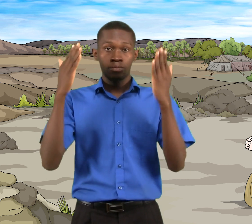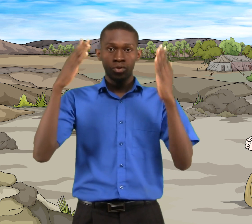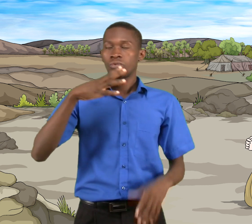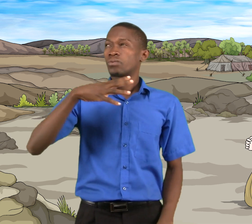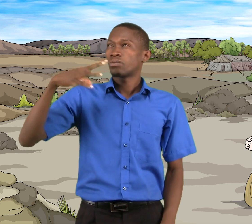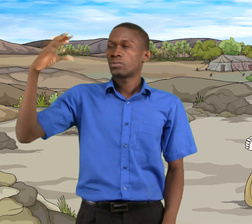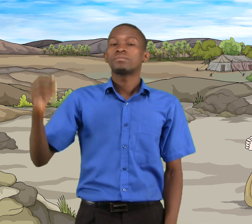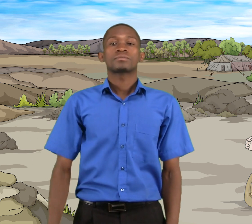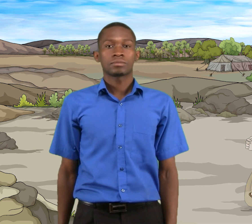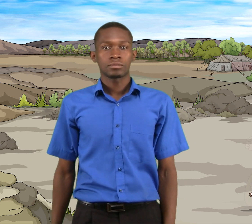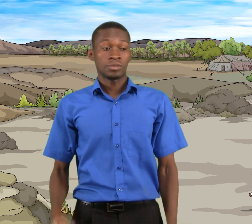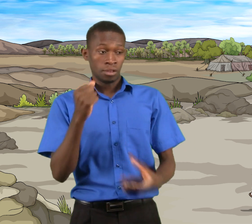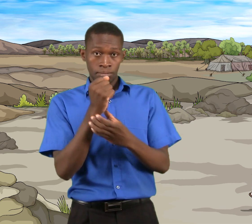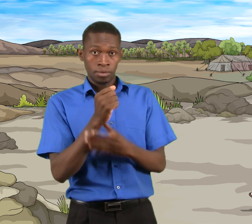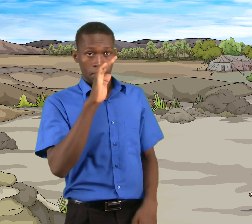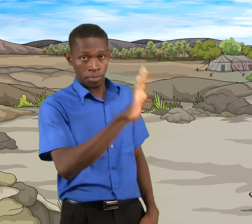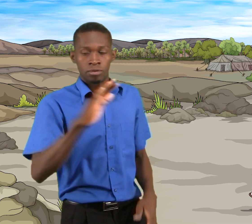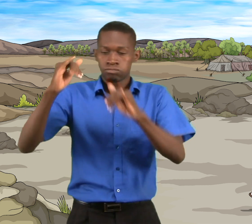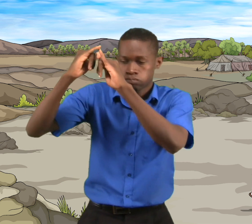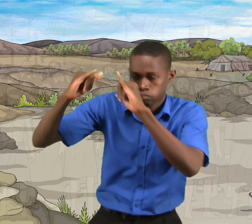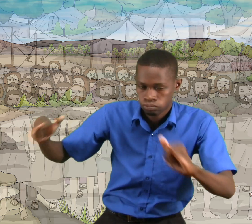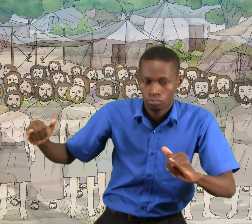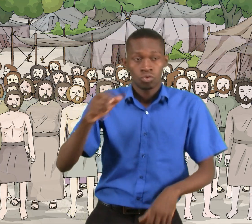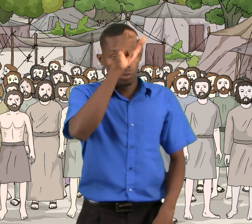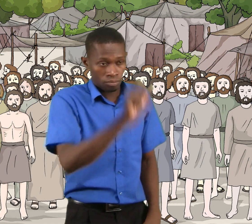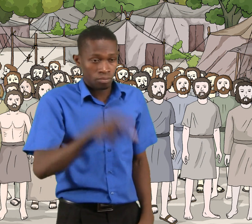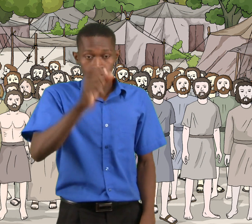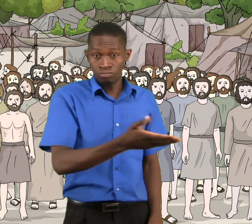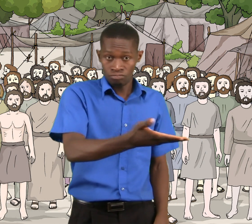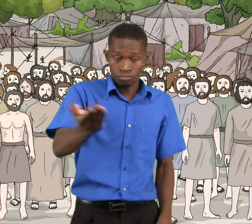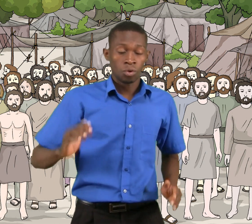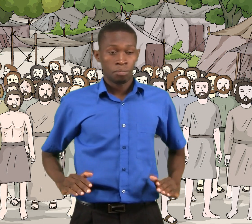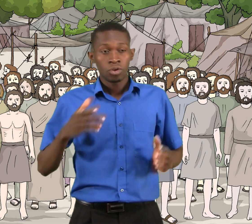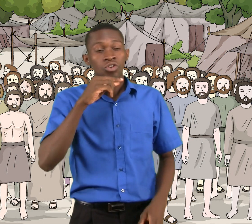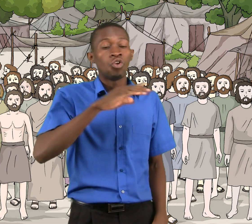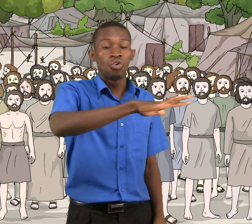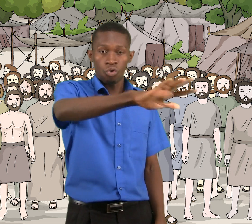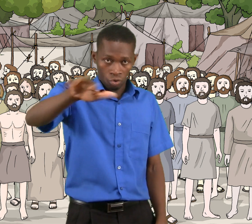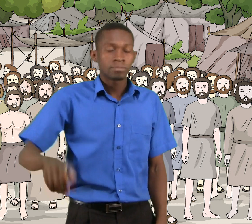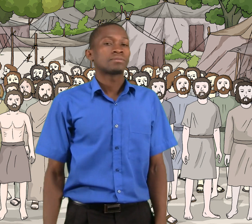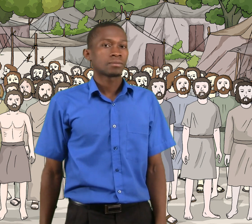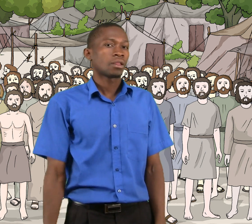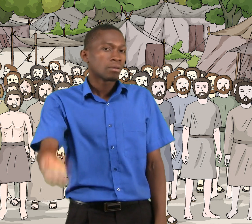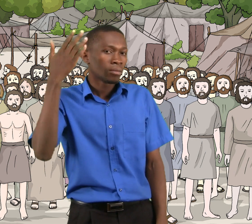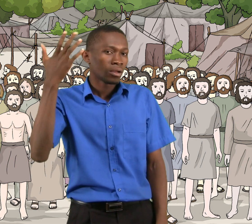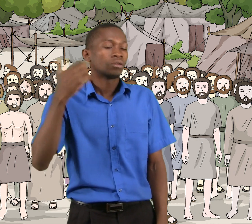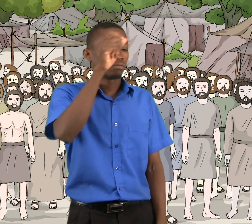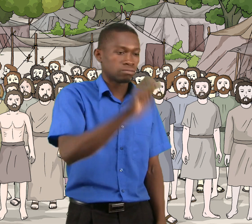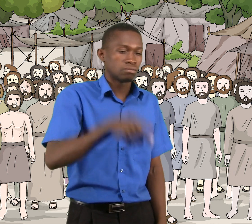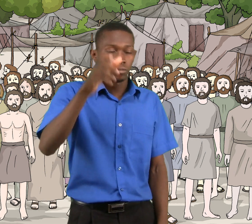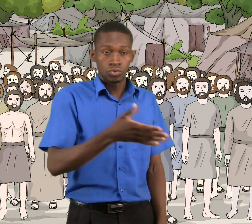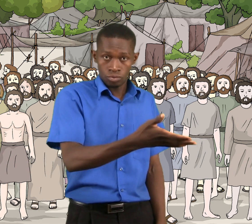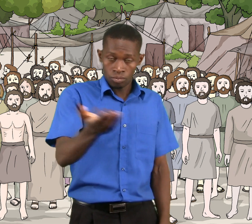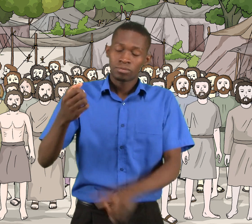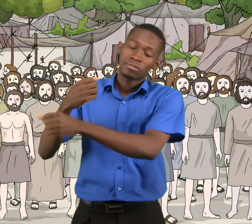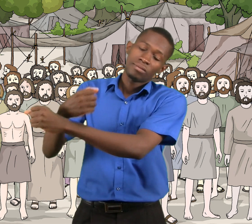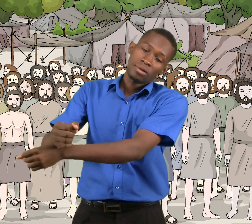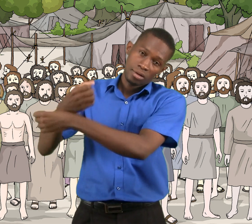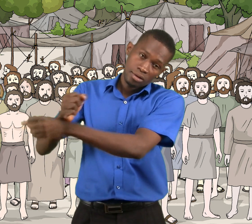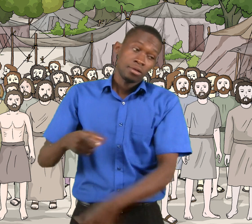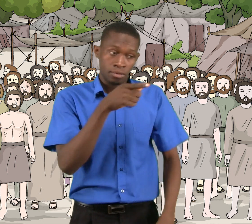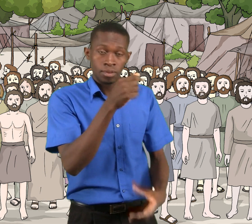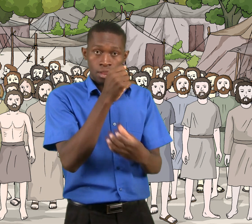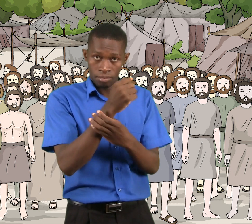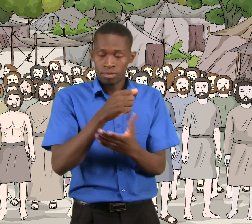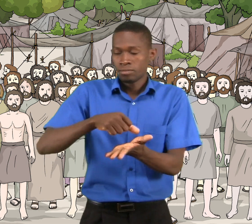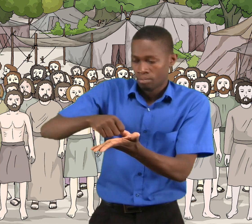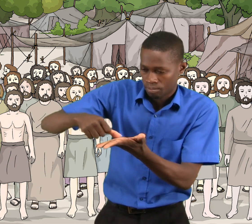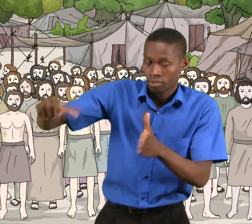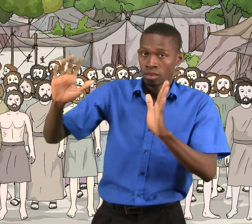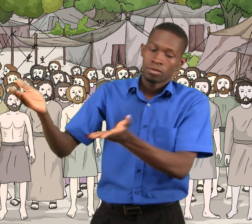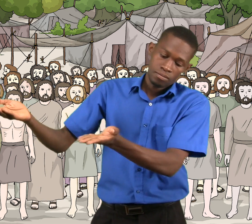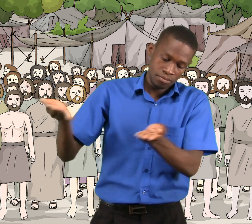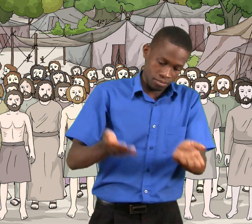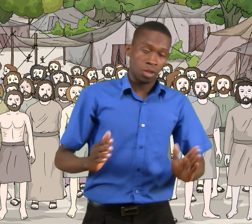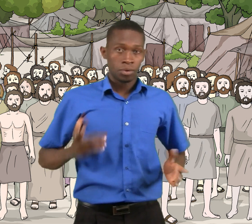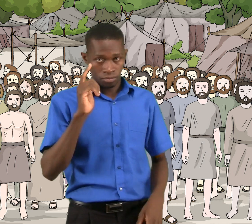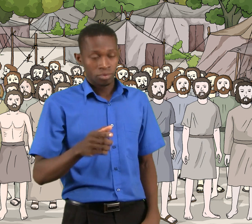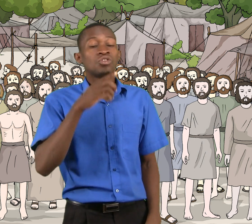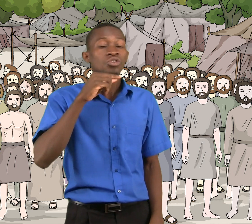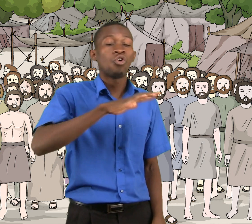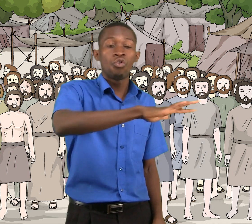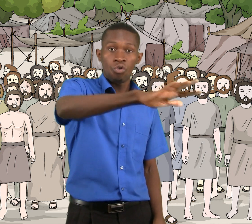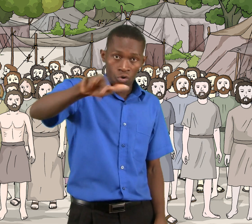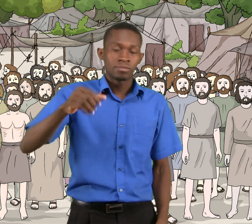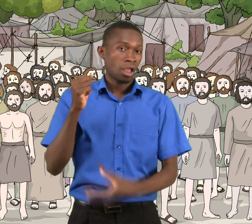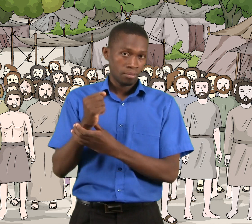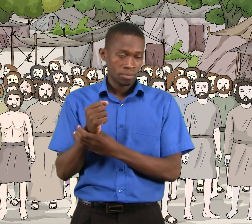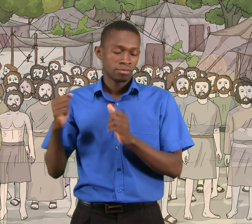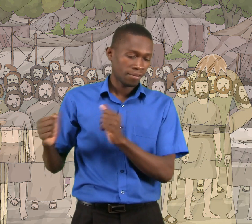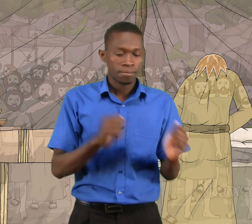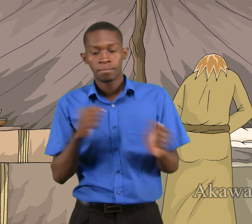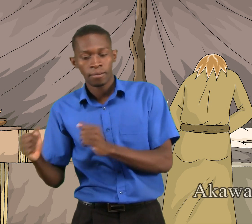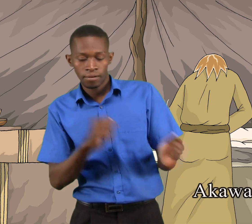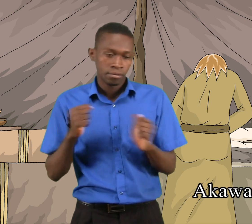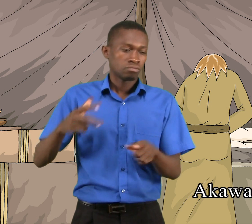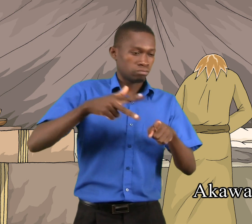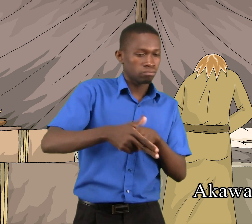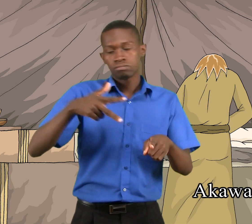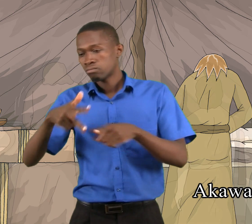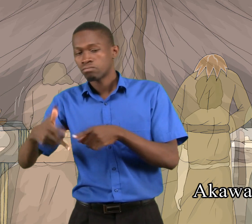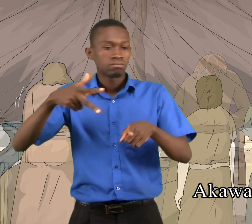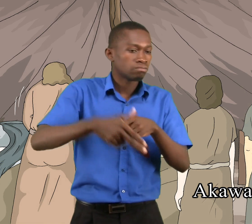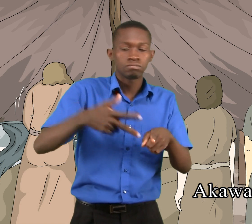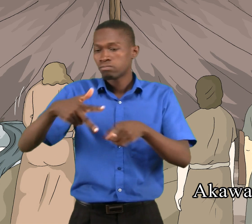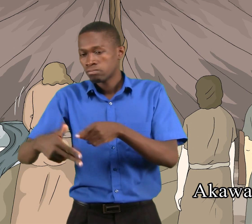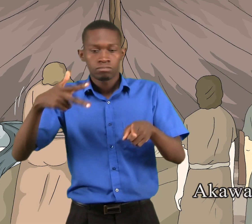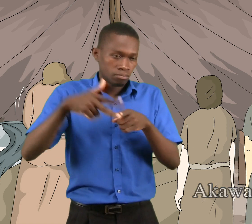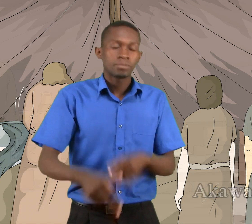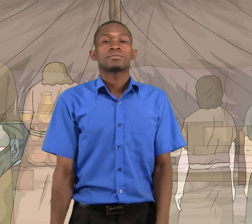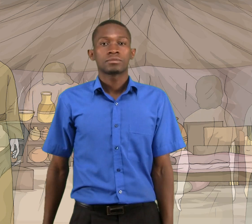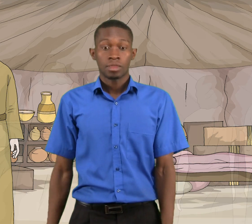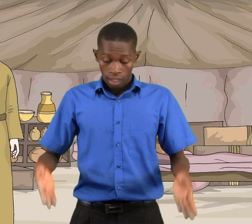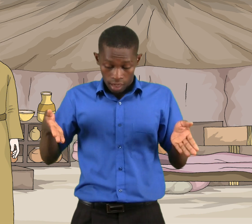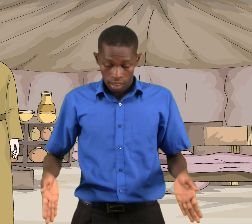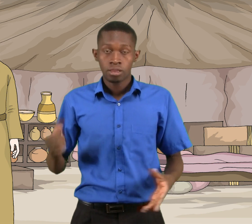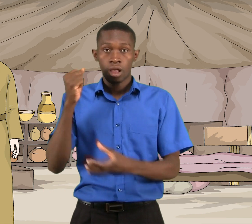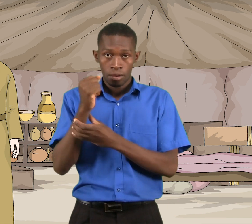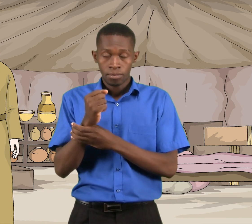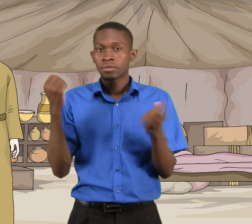On that very day Abraham took his son Ishmael and all those born in his household or purchased with his money—every male among the members of Abraham’s household—and he circumcised them, just as God had told him.